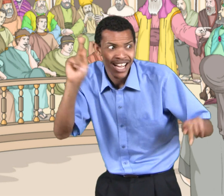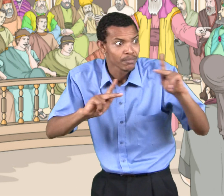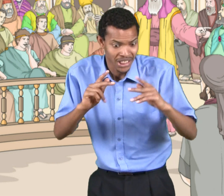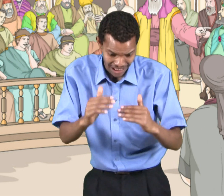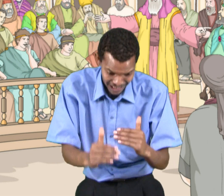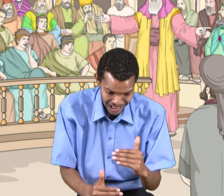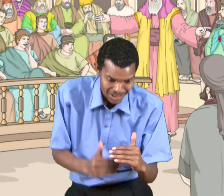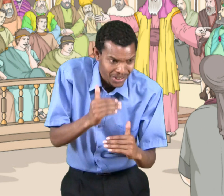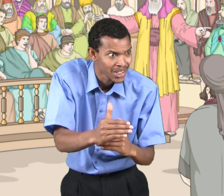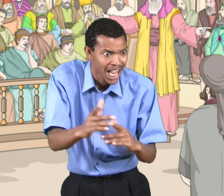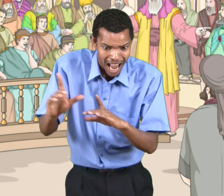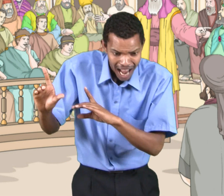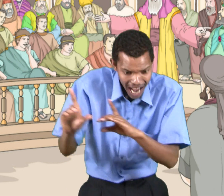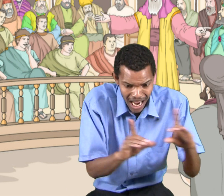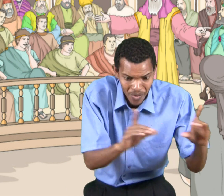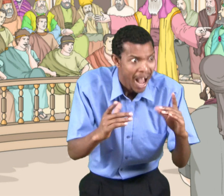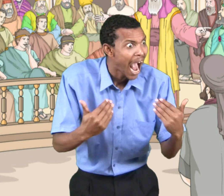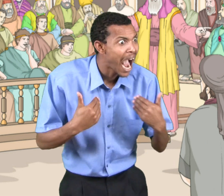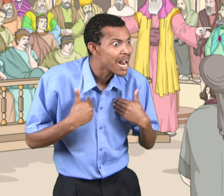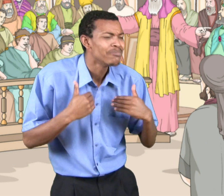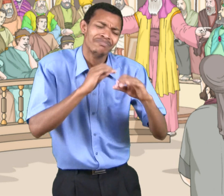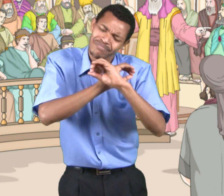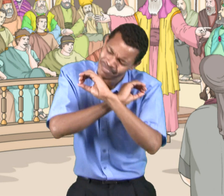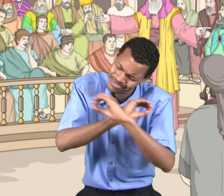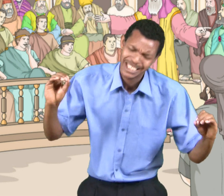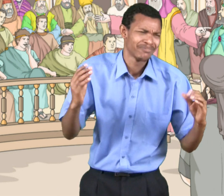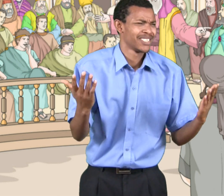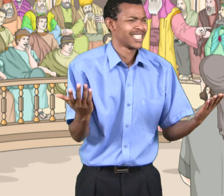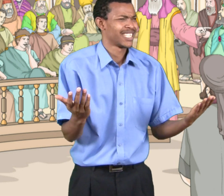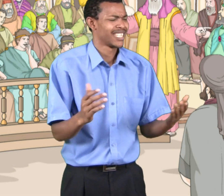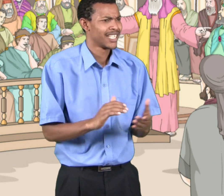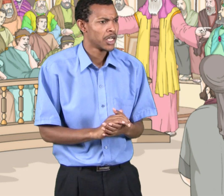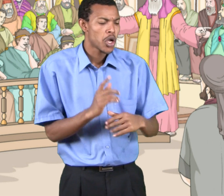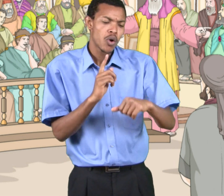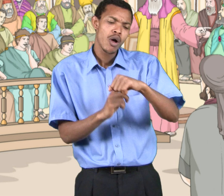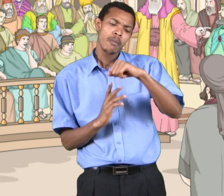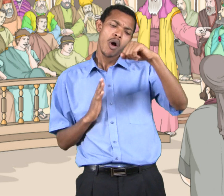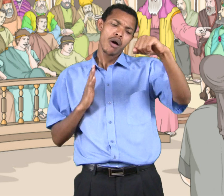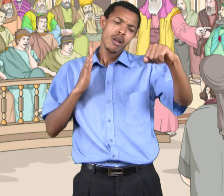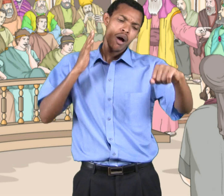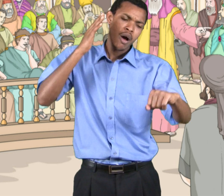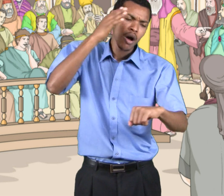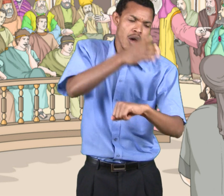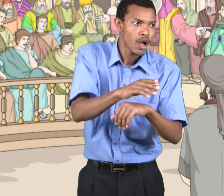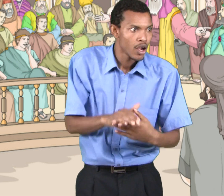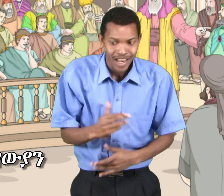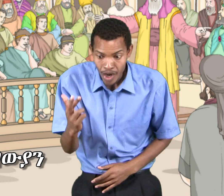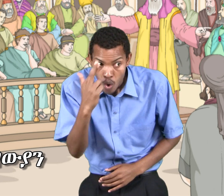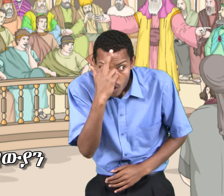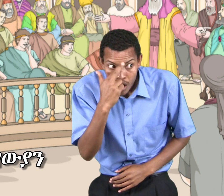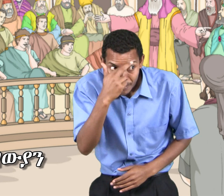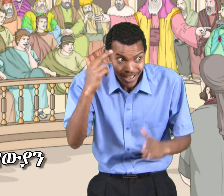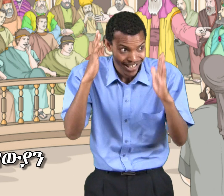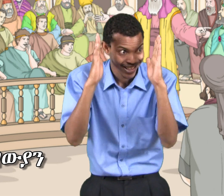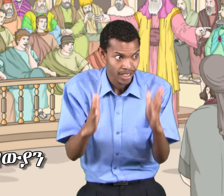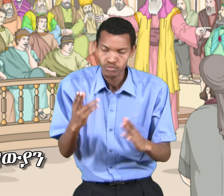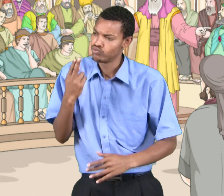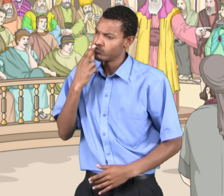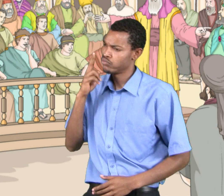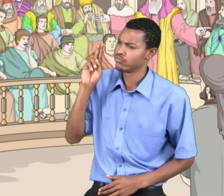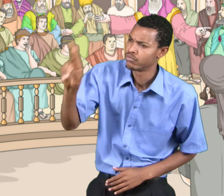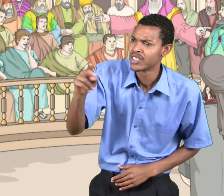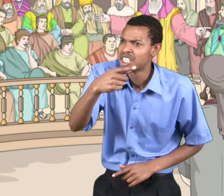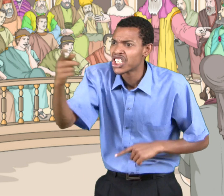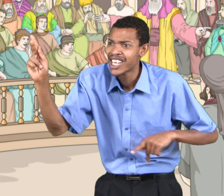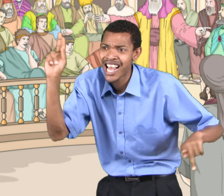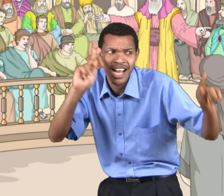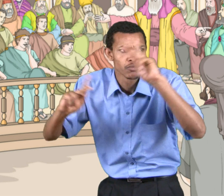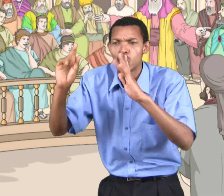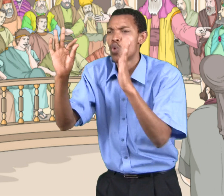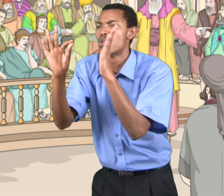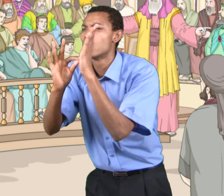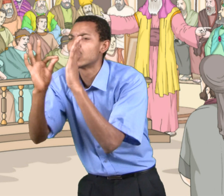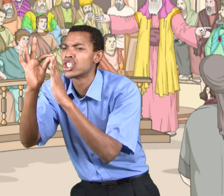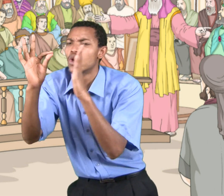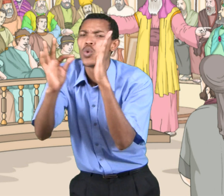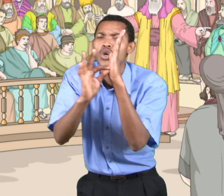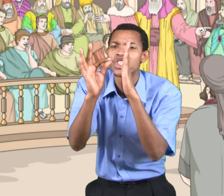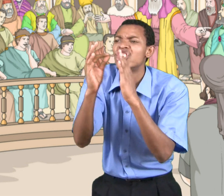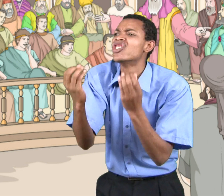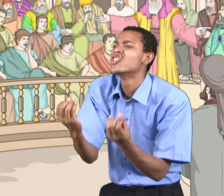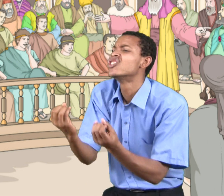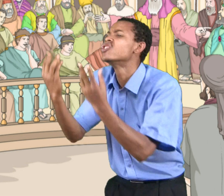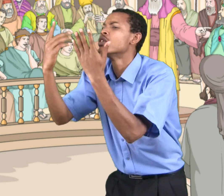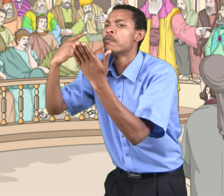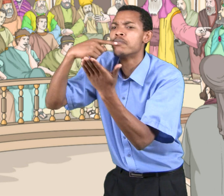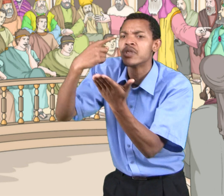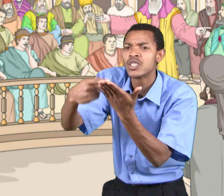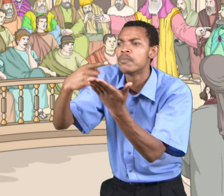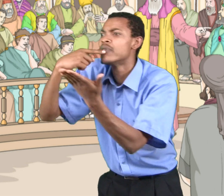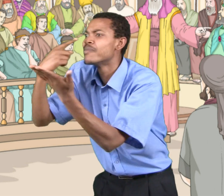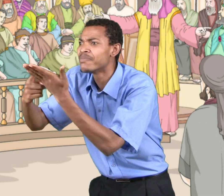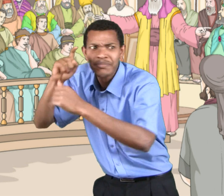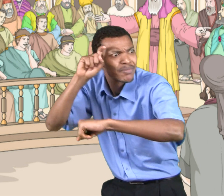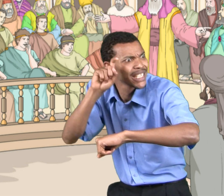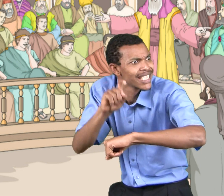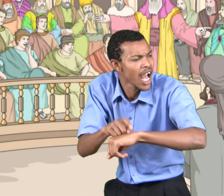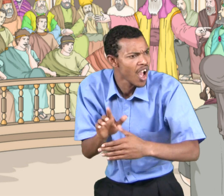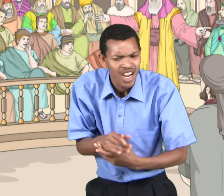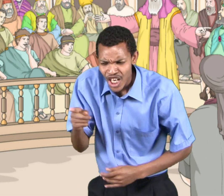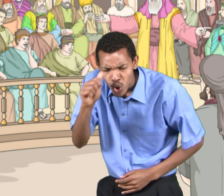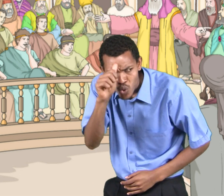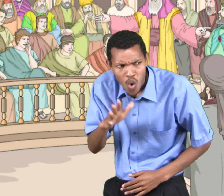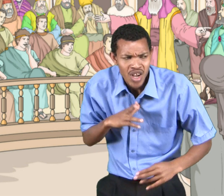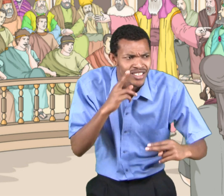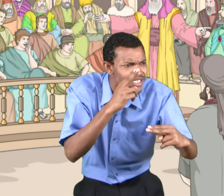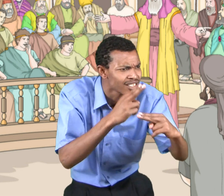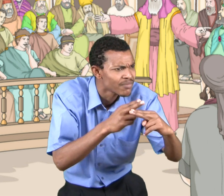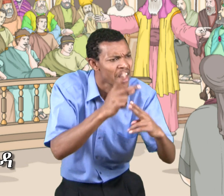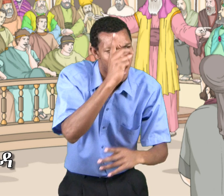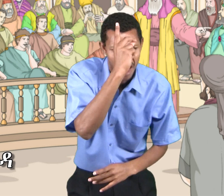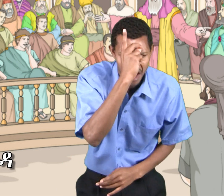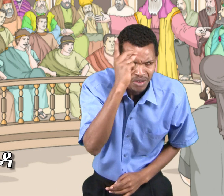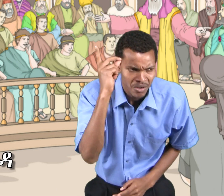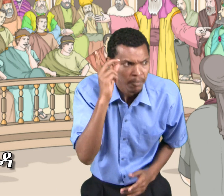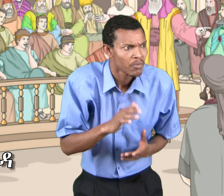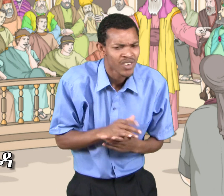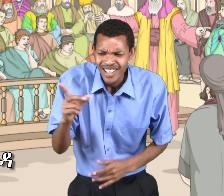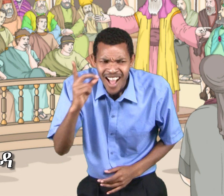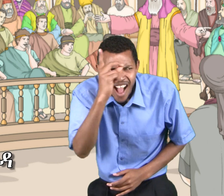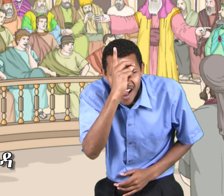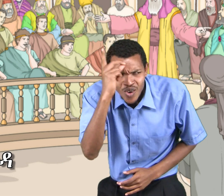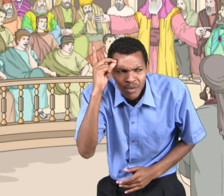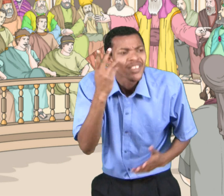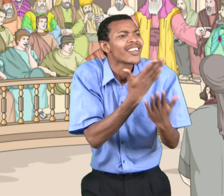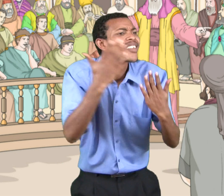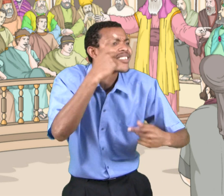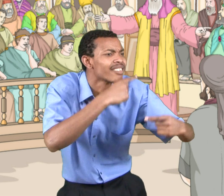He was killed, all his followers were dispersed, and it all came to nothing.